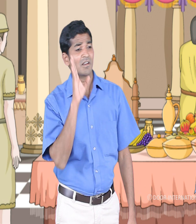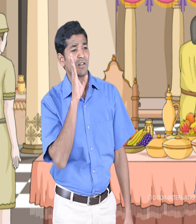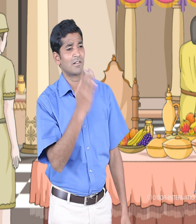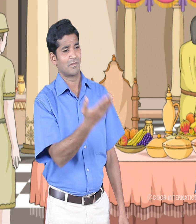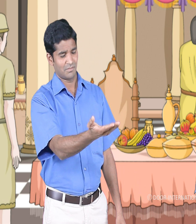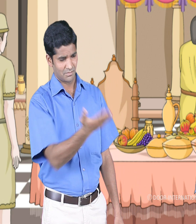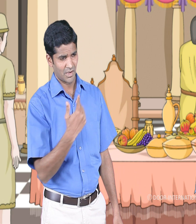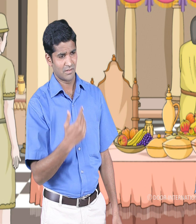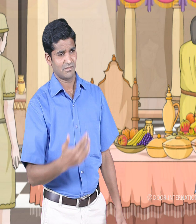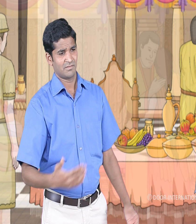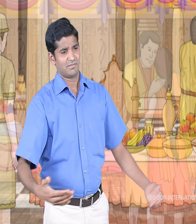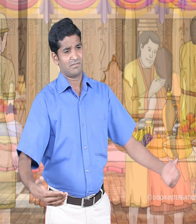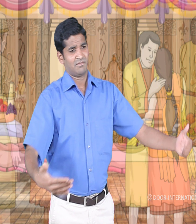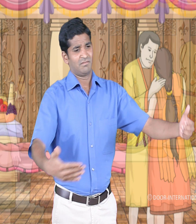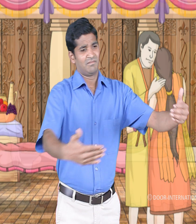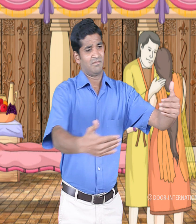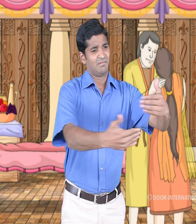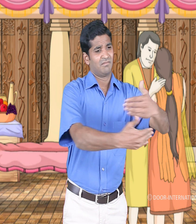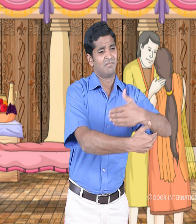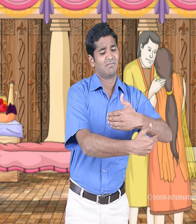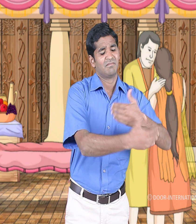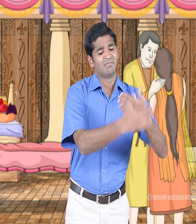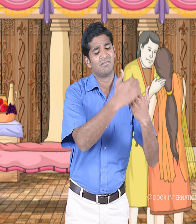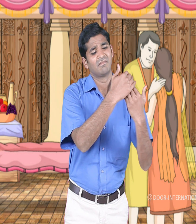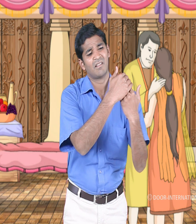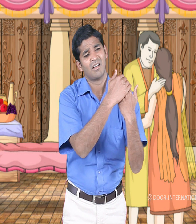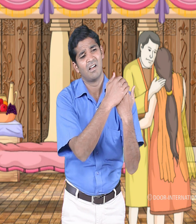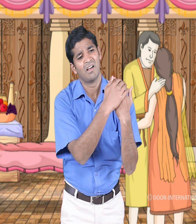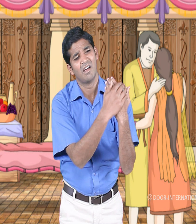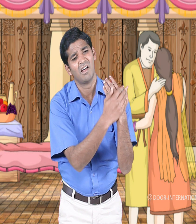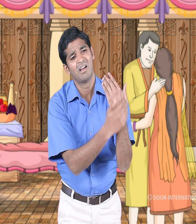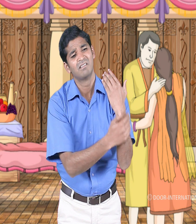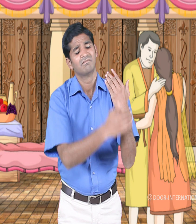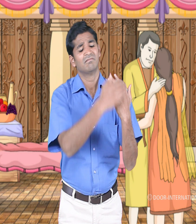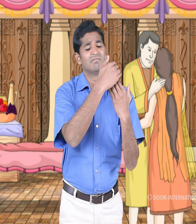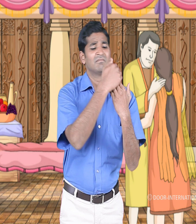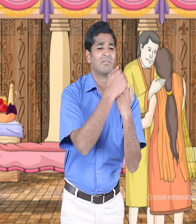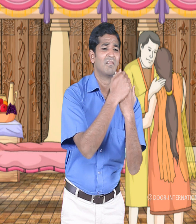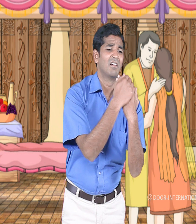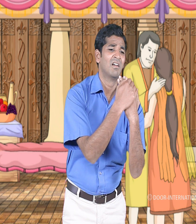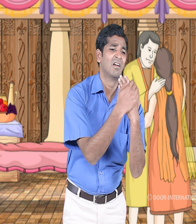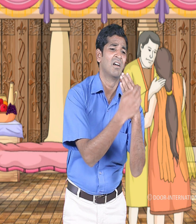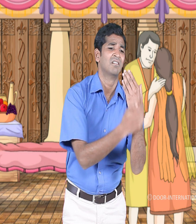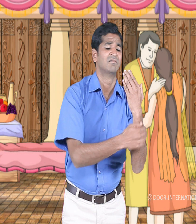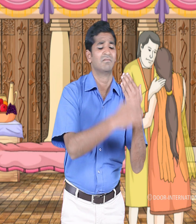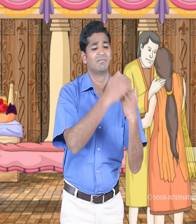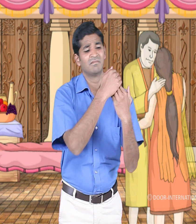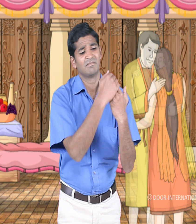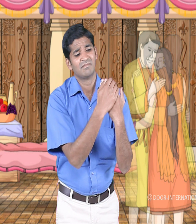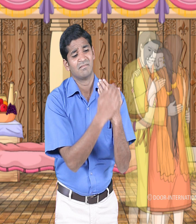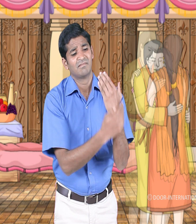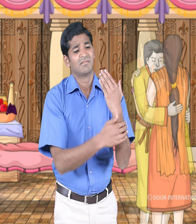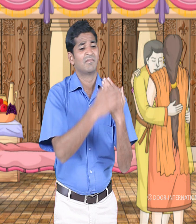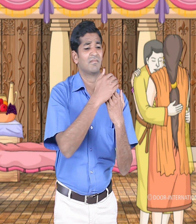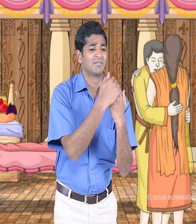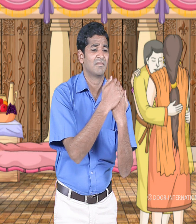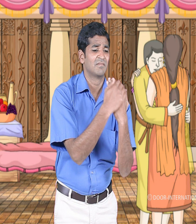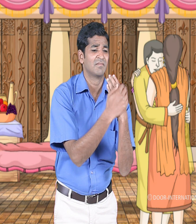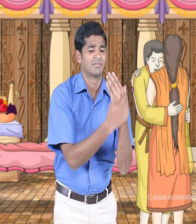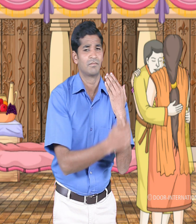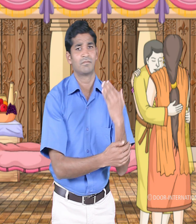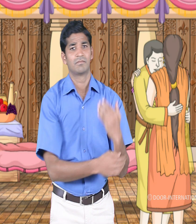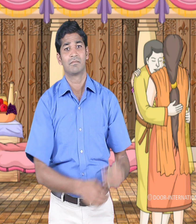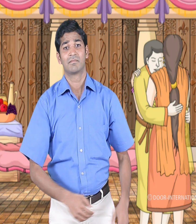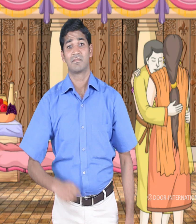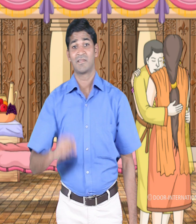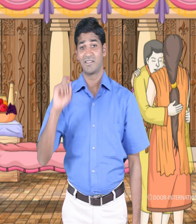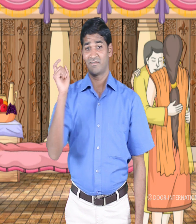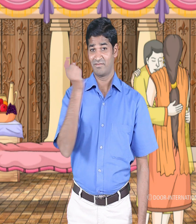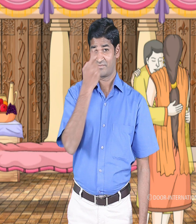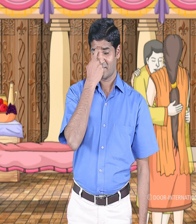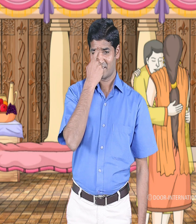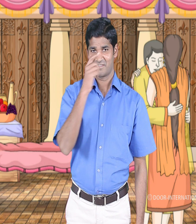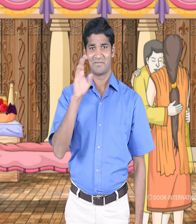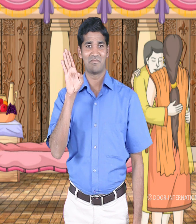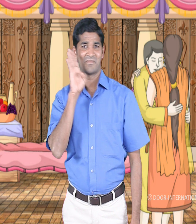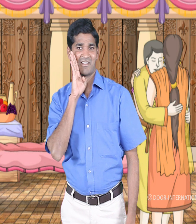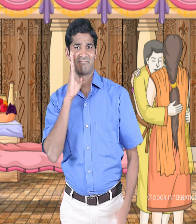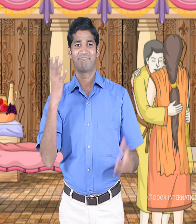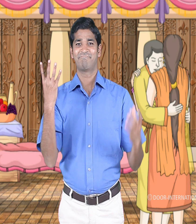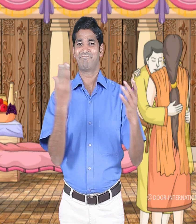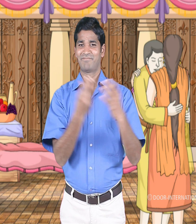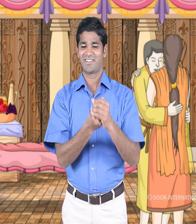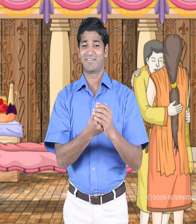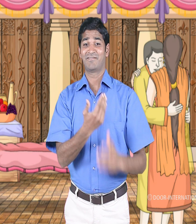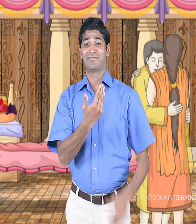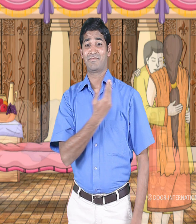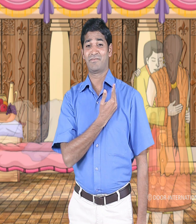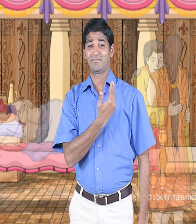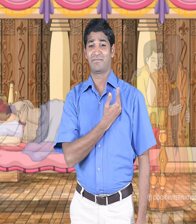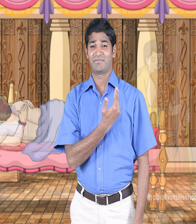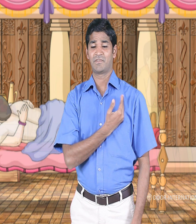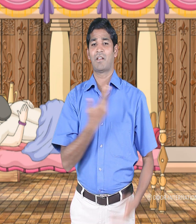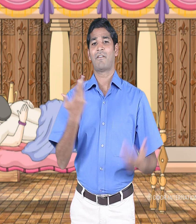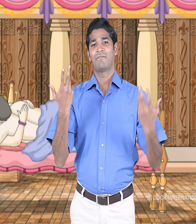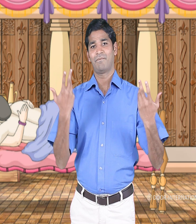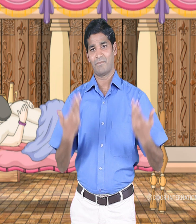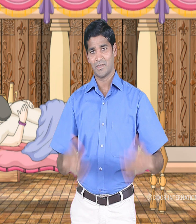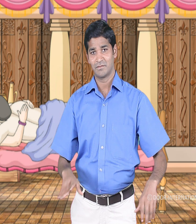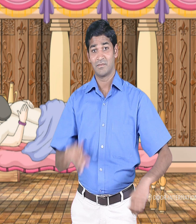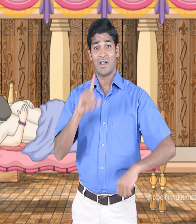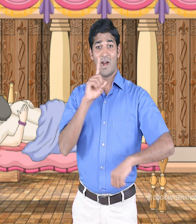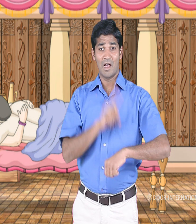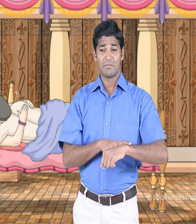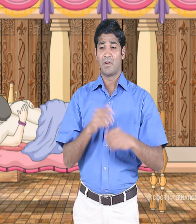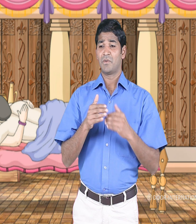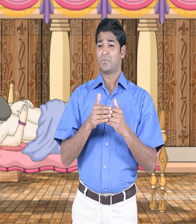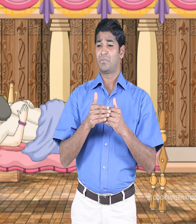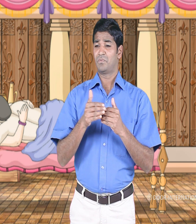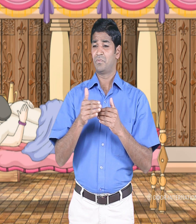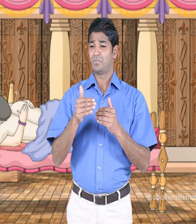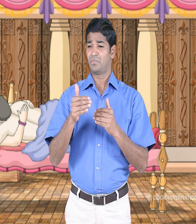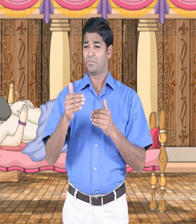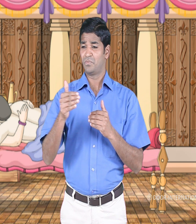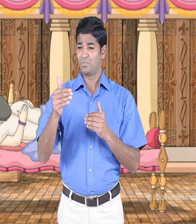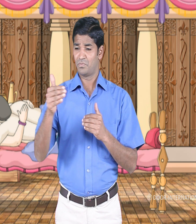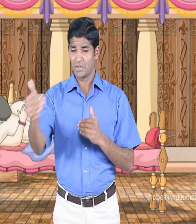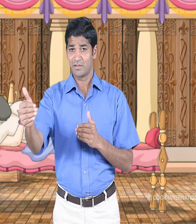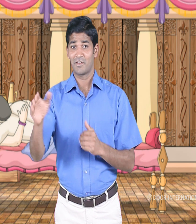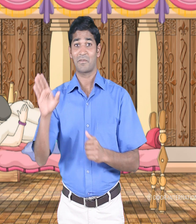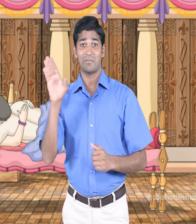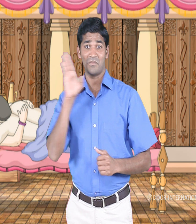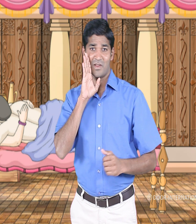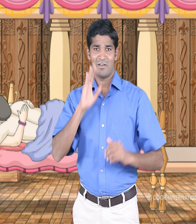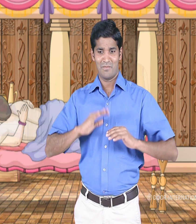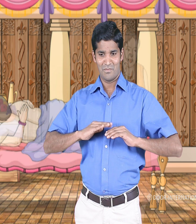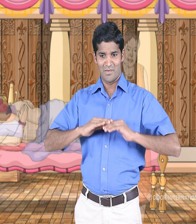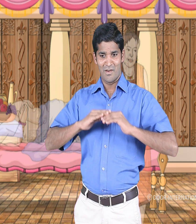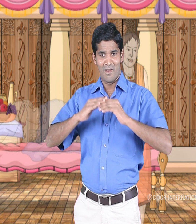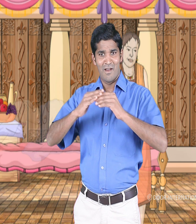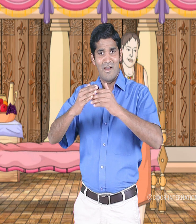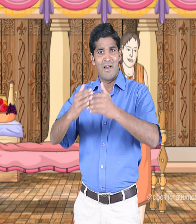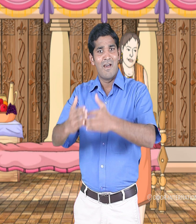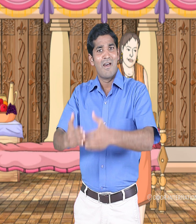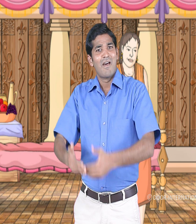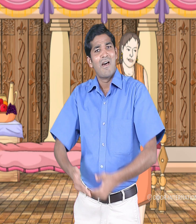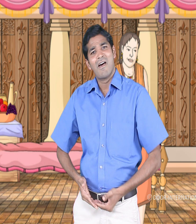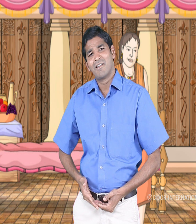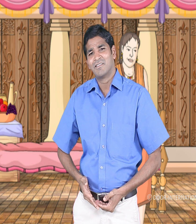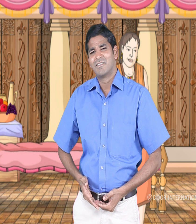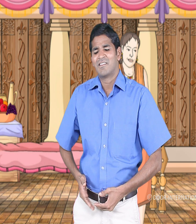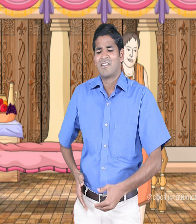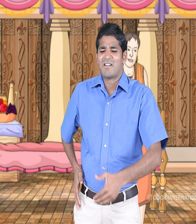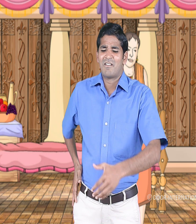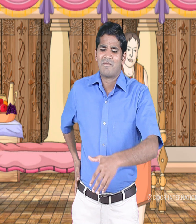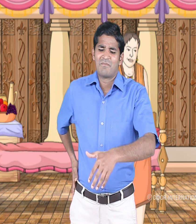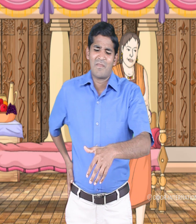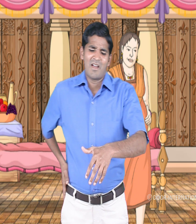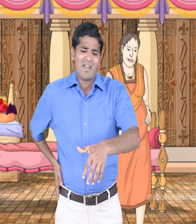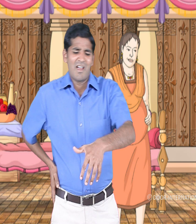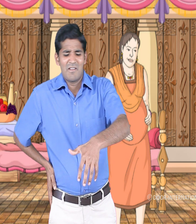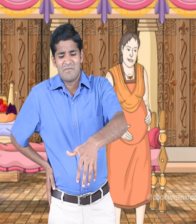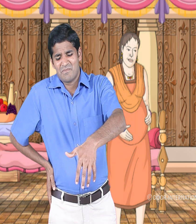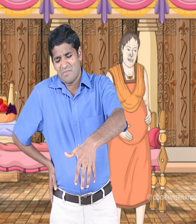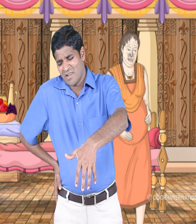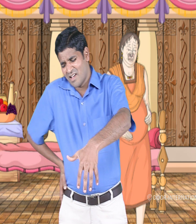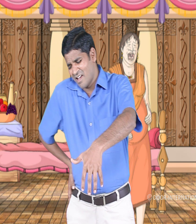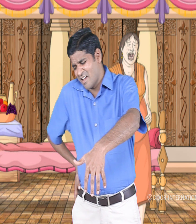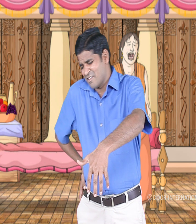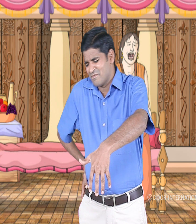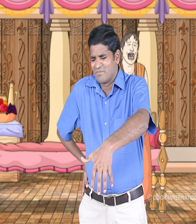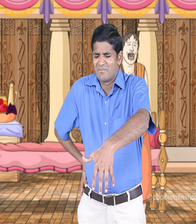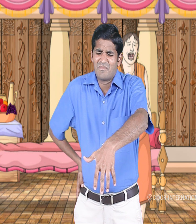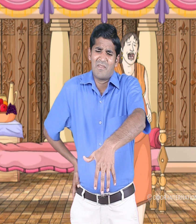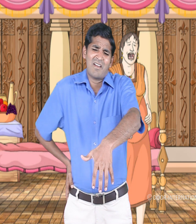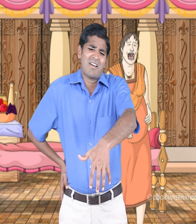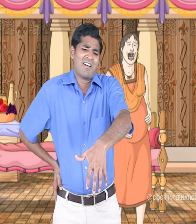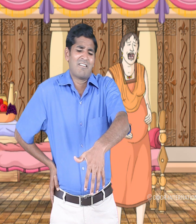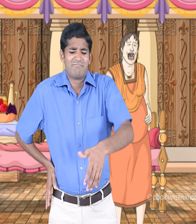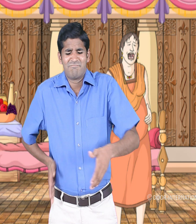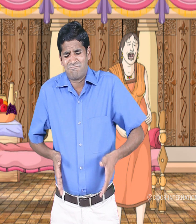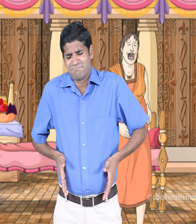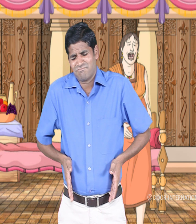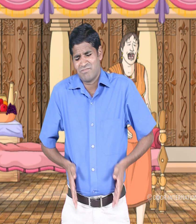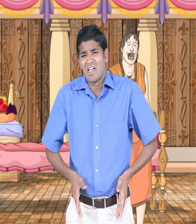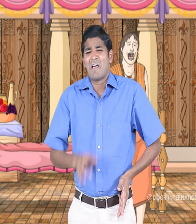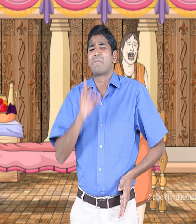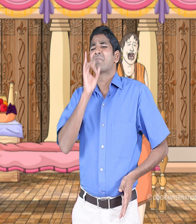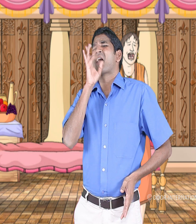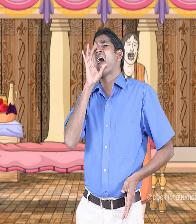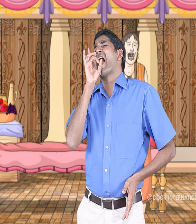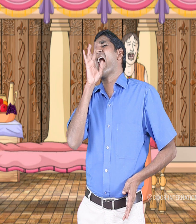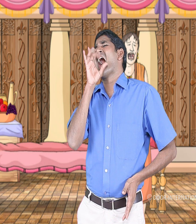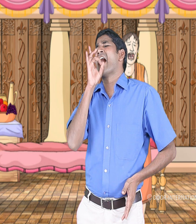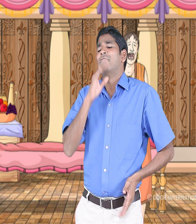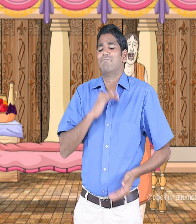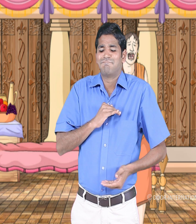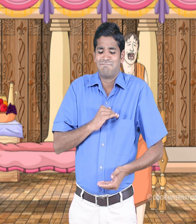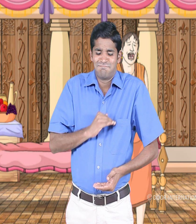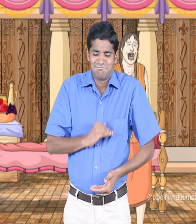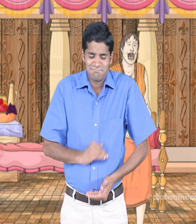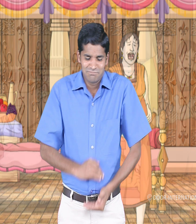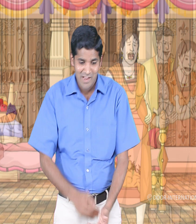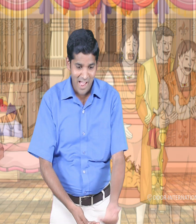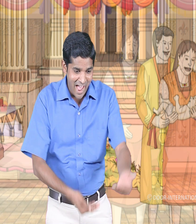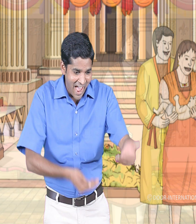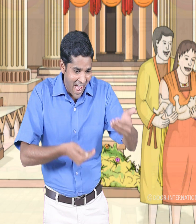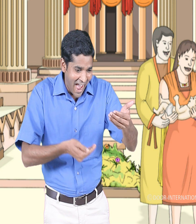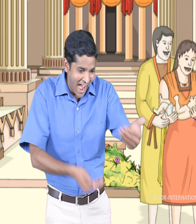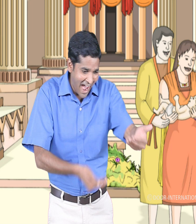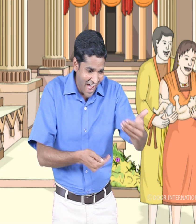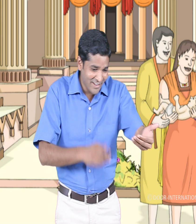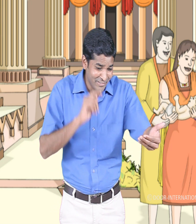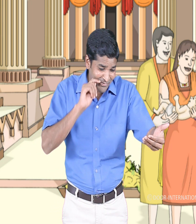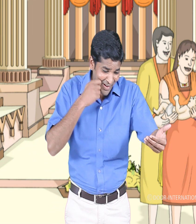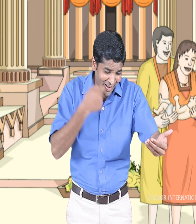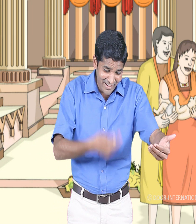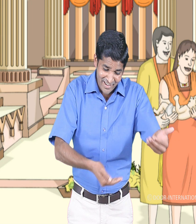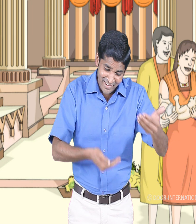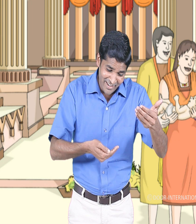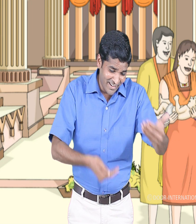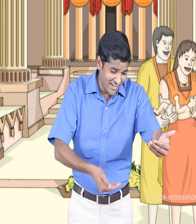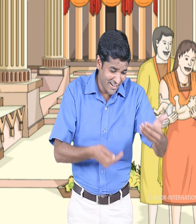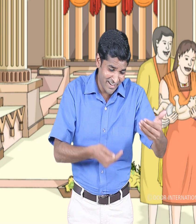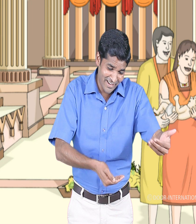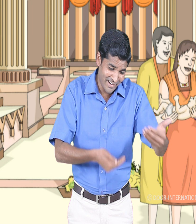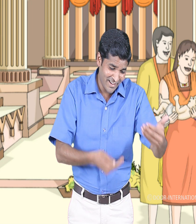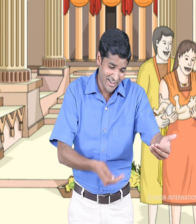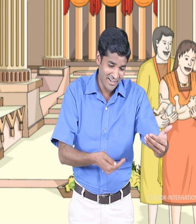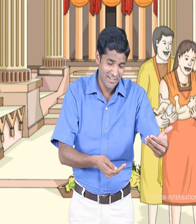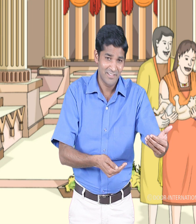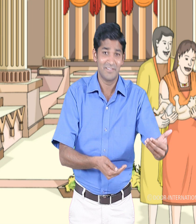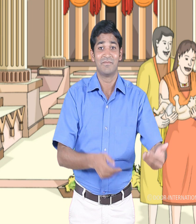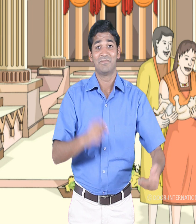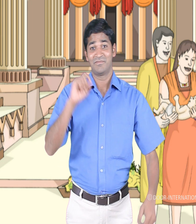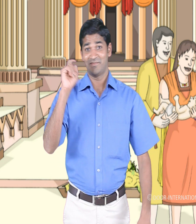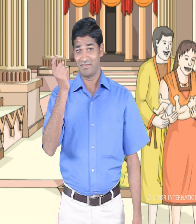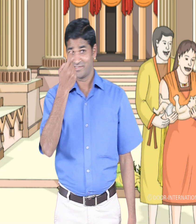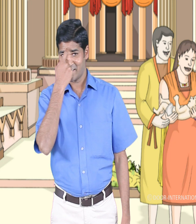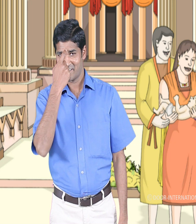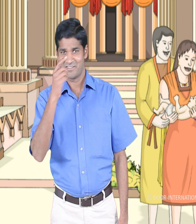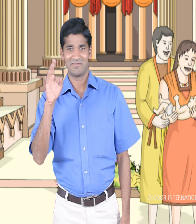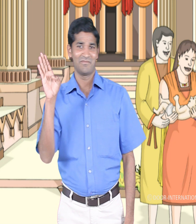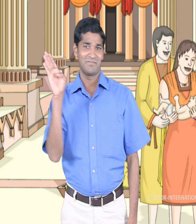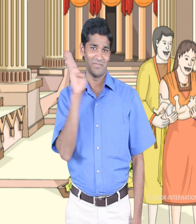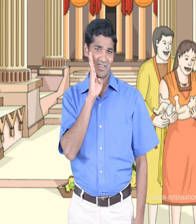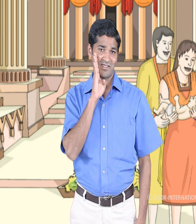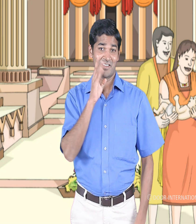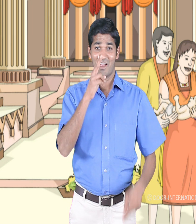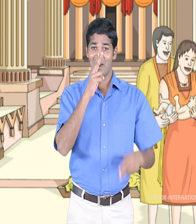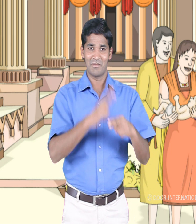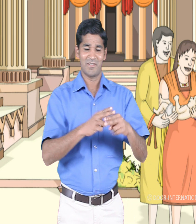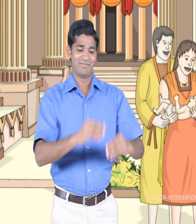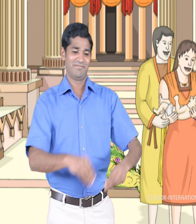Then David comforted his wife Bathsheba, and he went to her and lay with her.